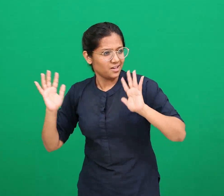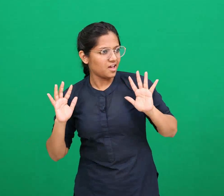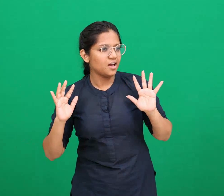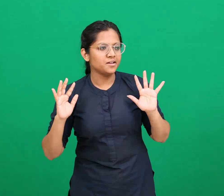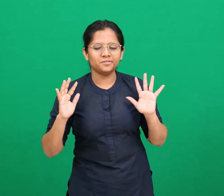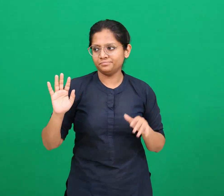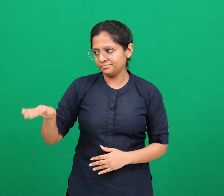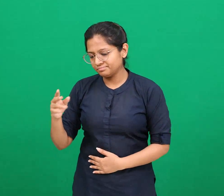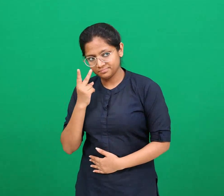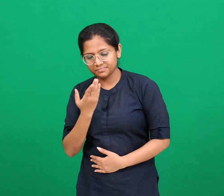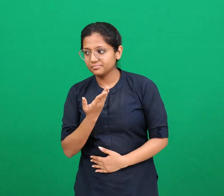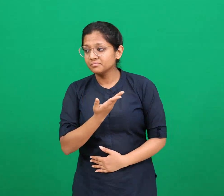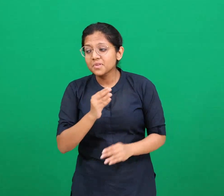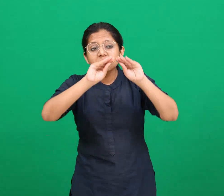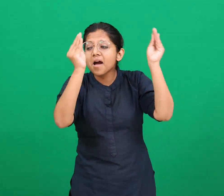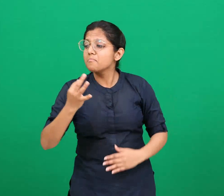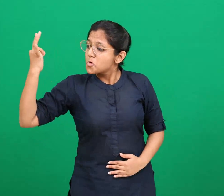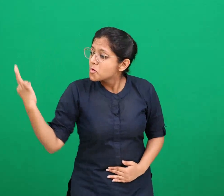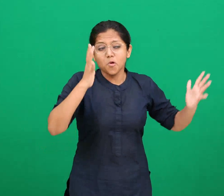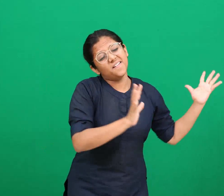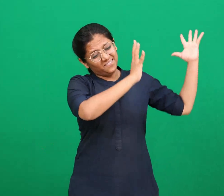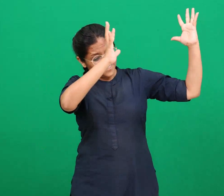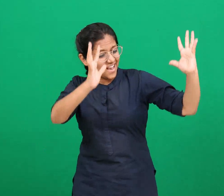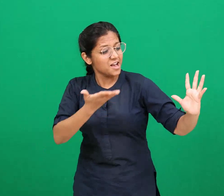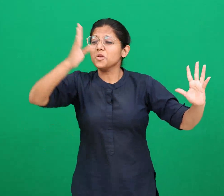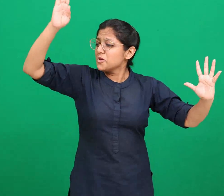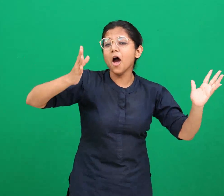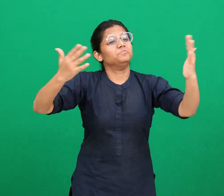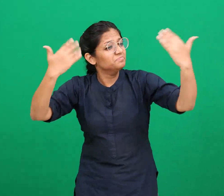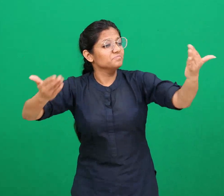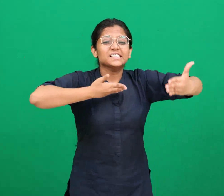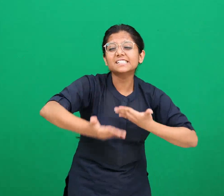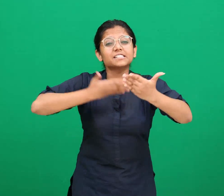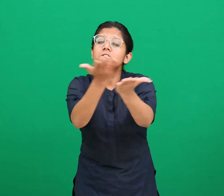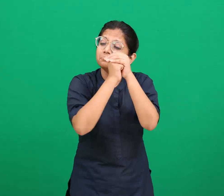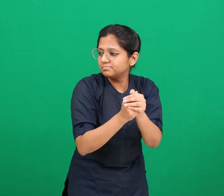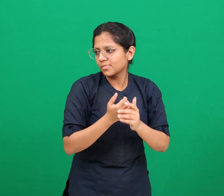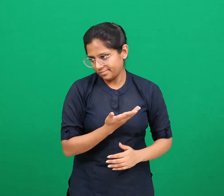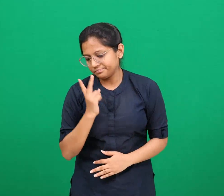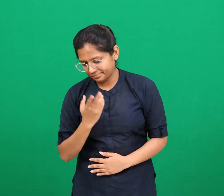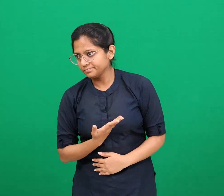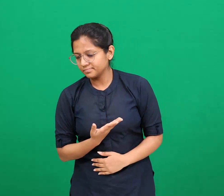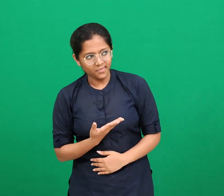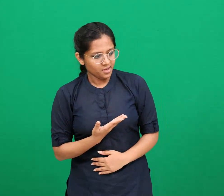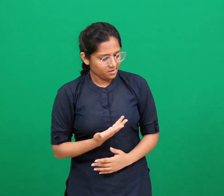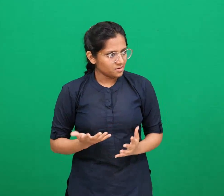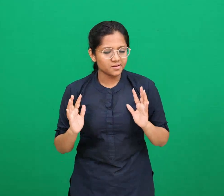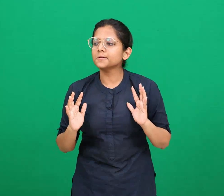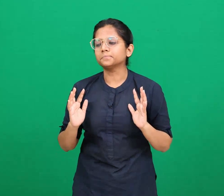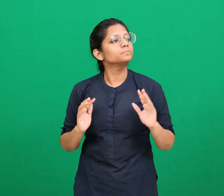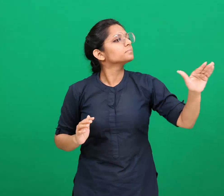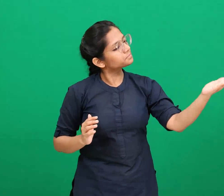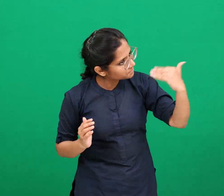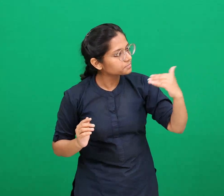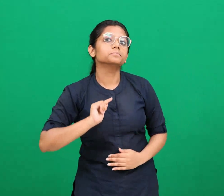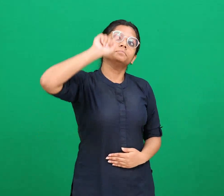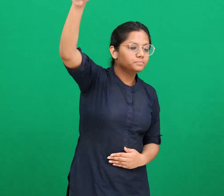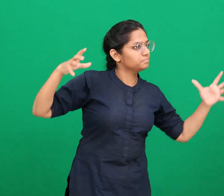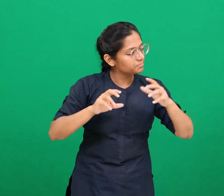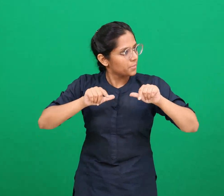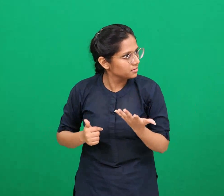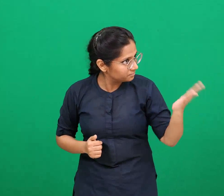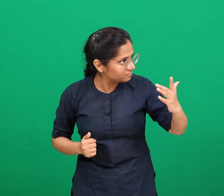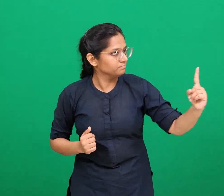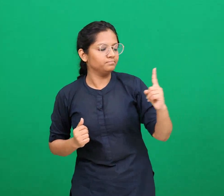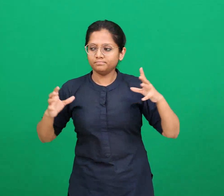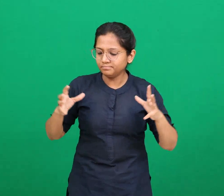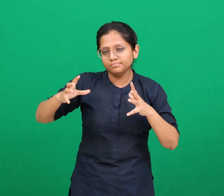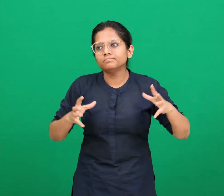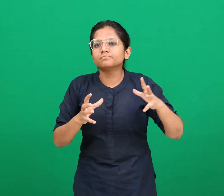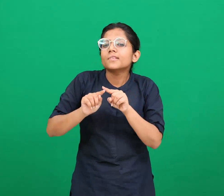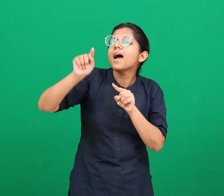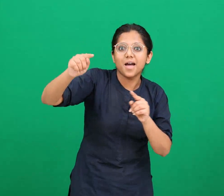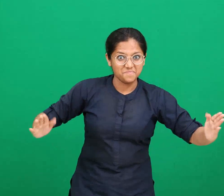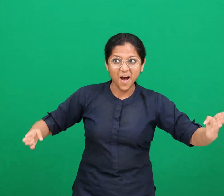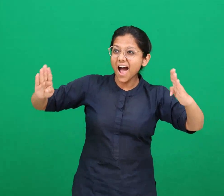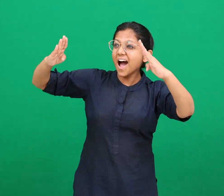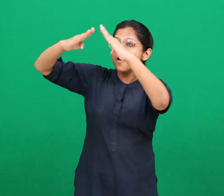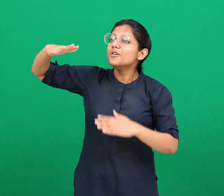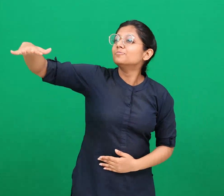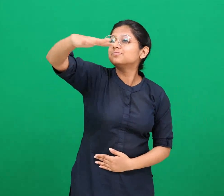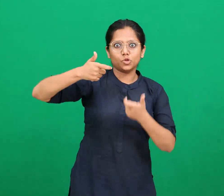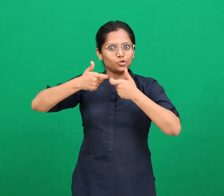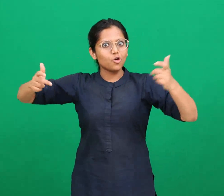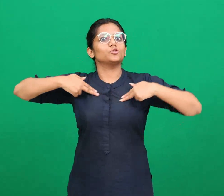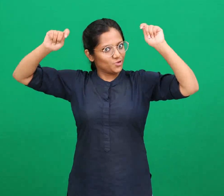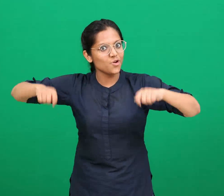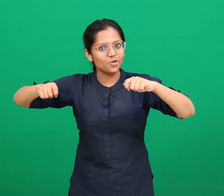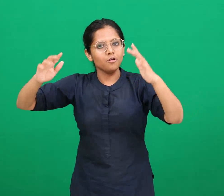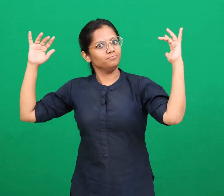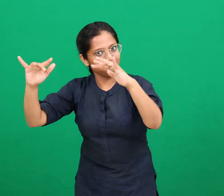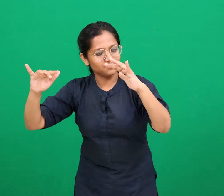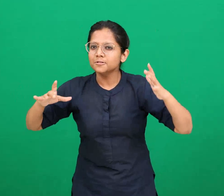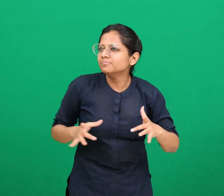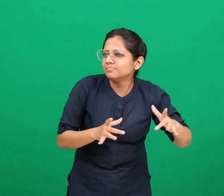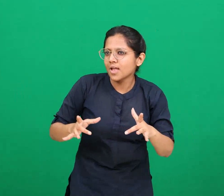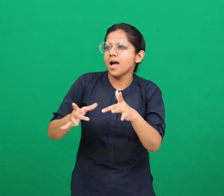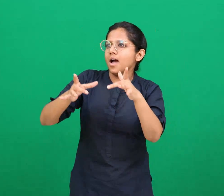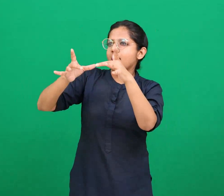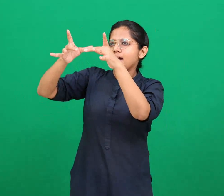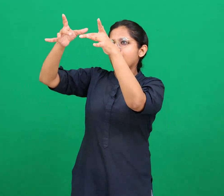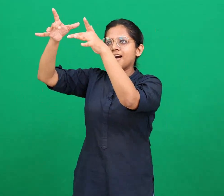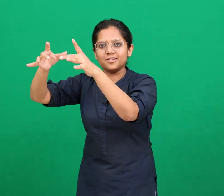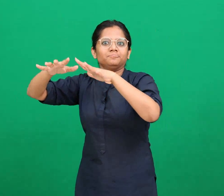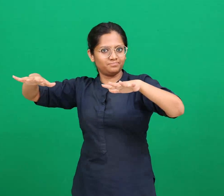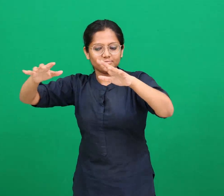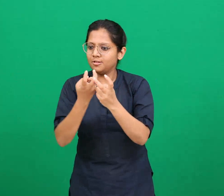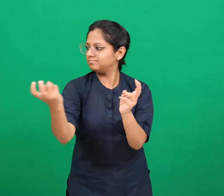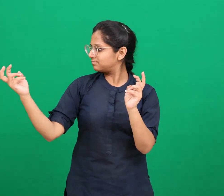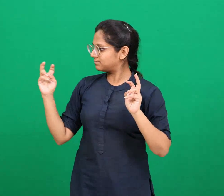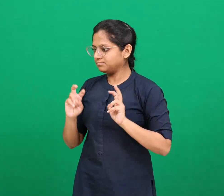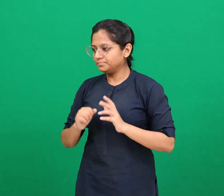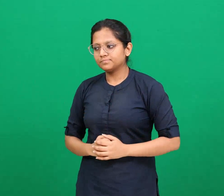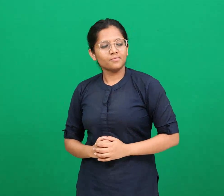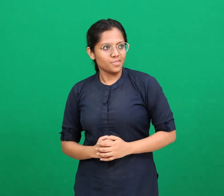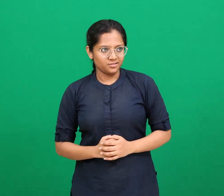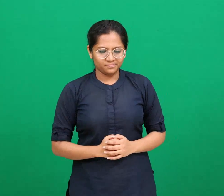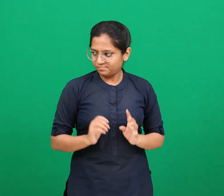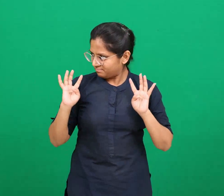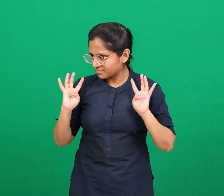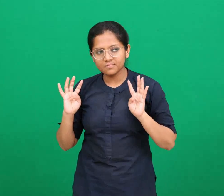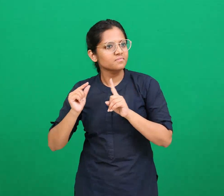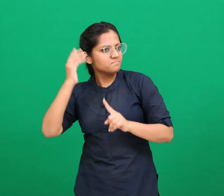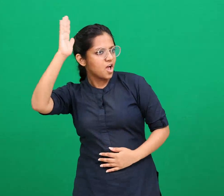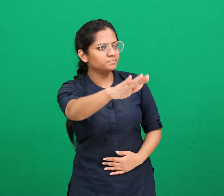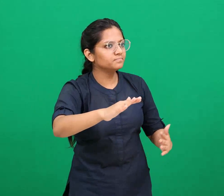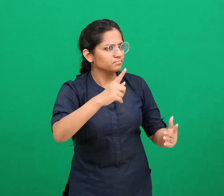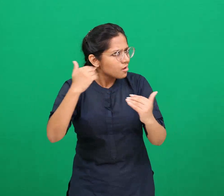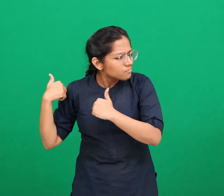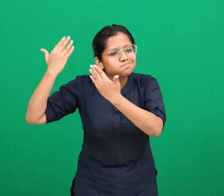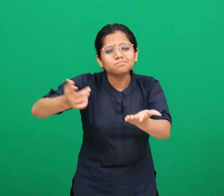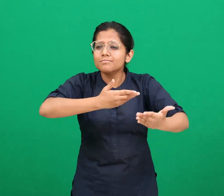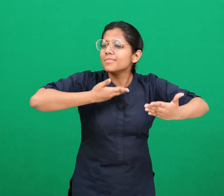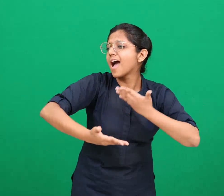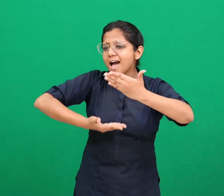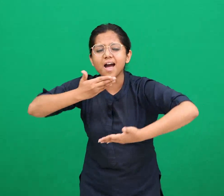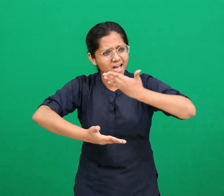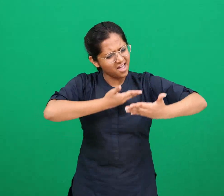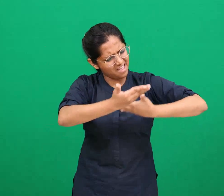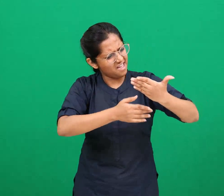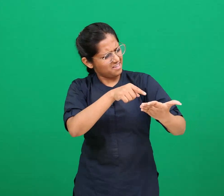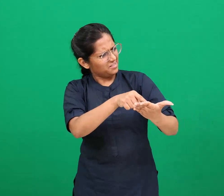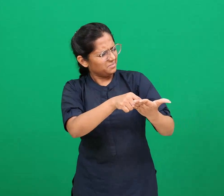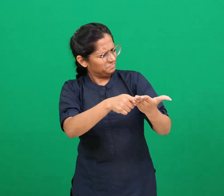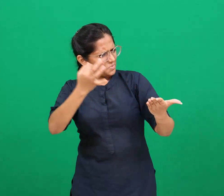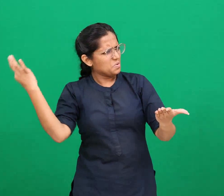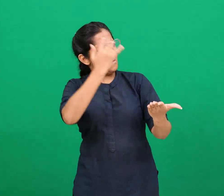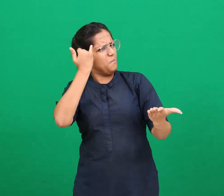So they took Paul and brought him to the Areopagus, where they asked him, "May we know what this new teaching is that you are presenting?